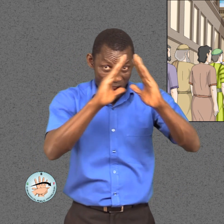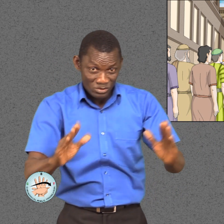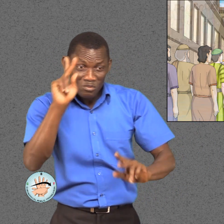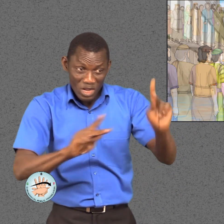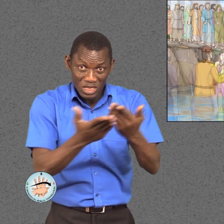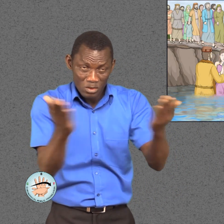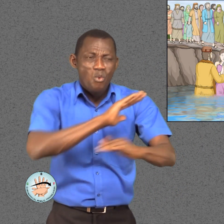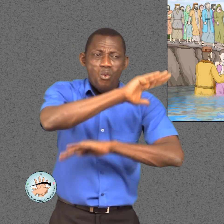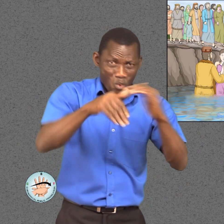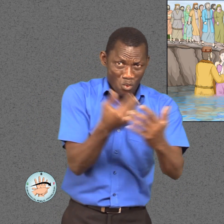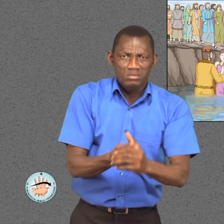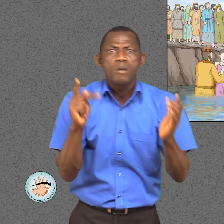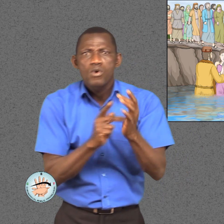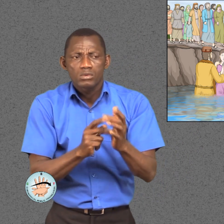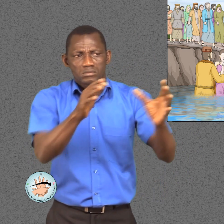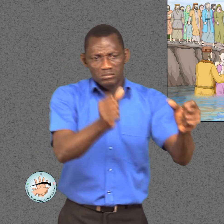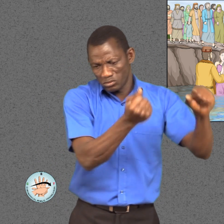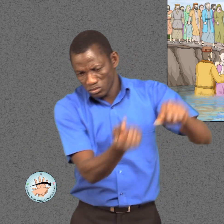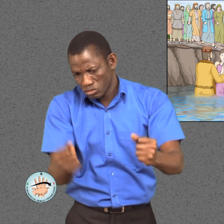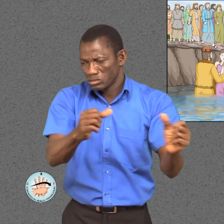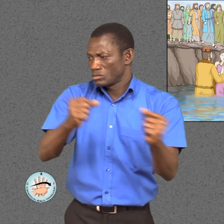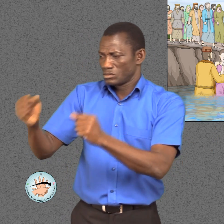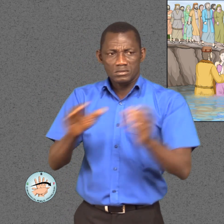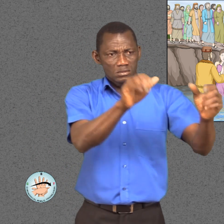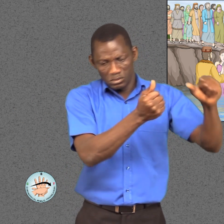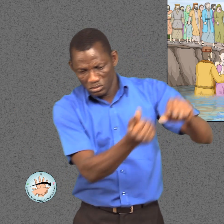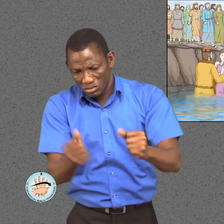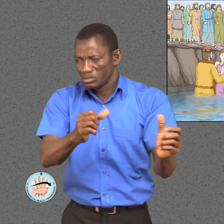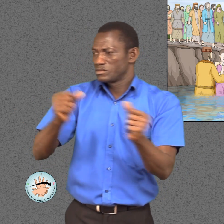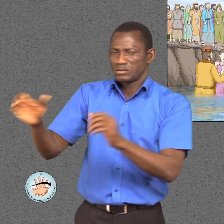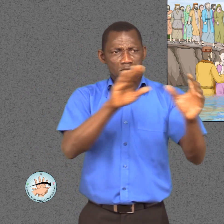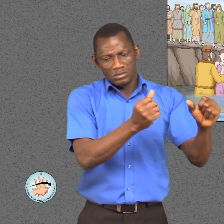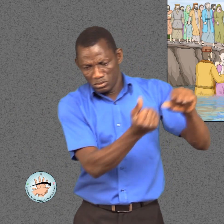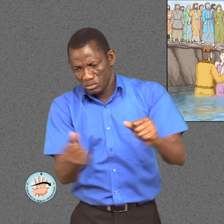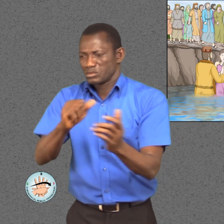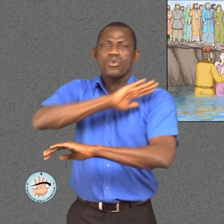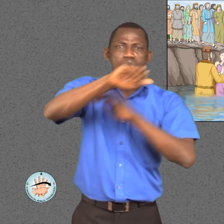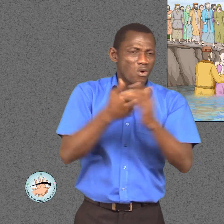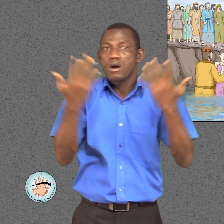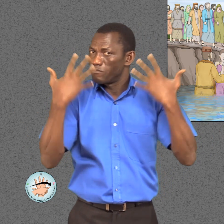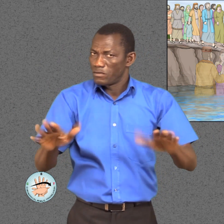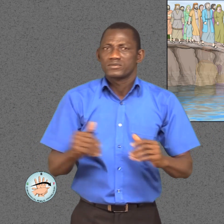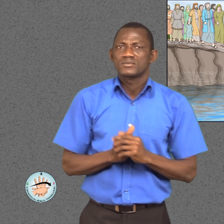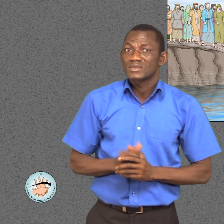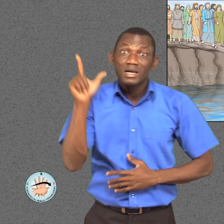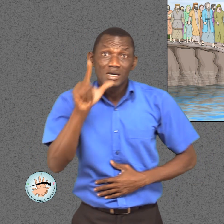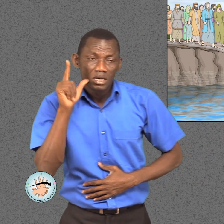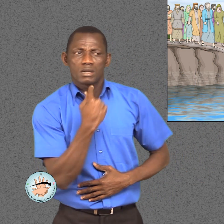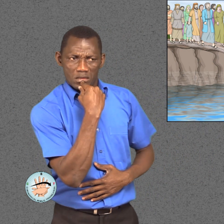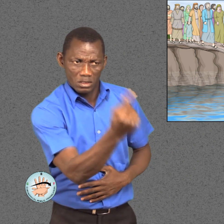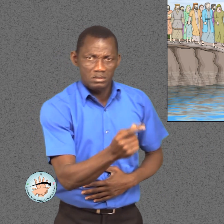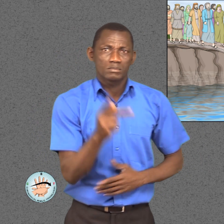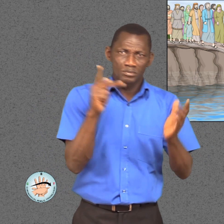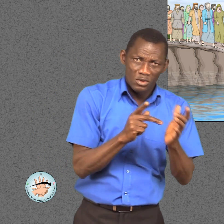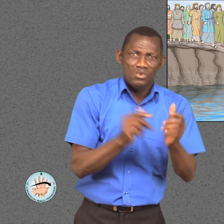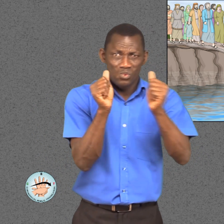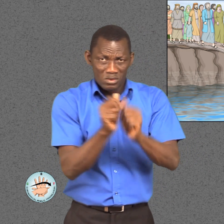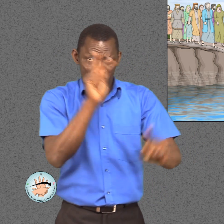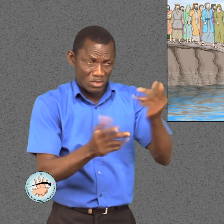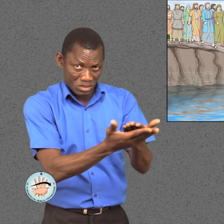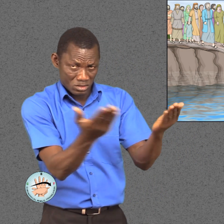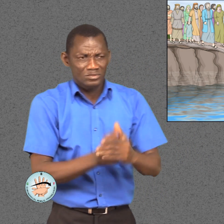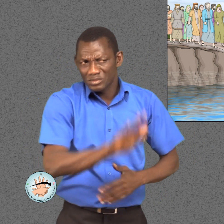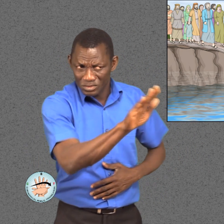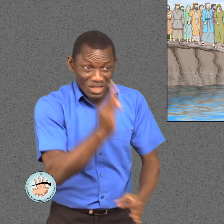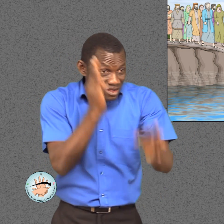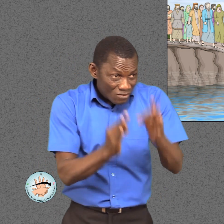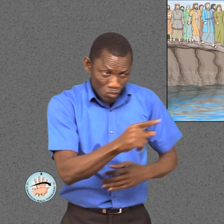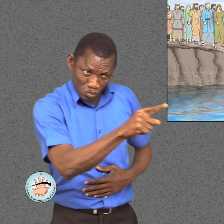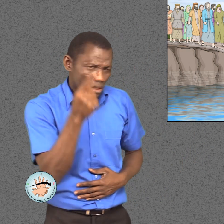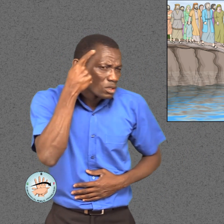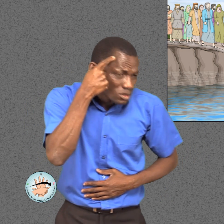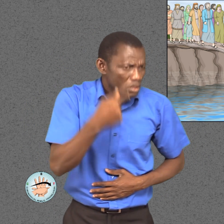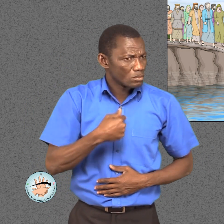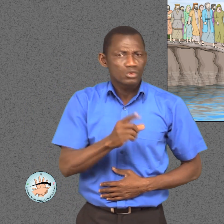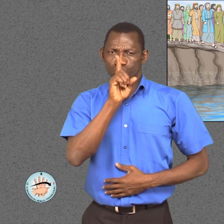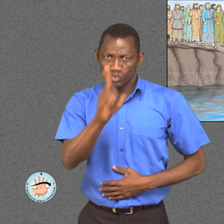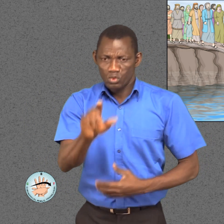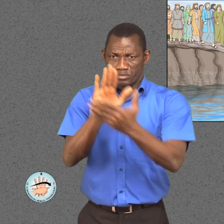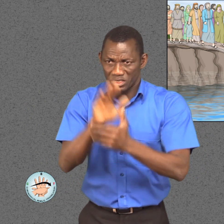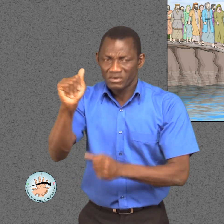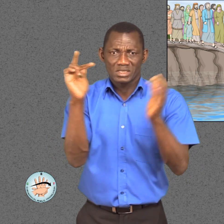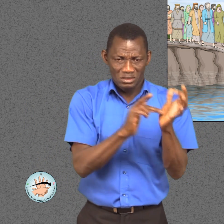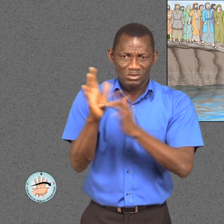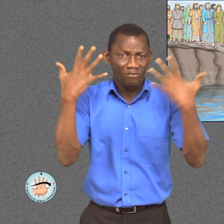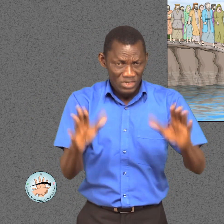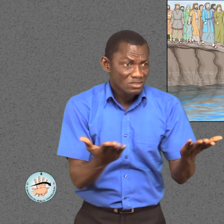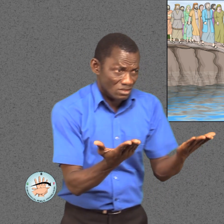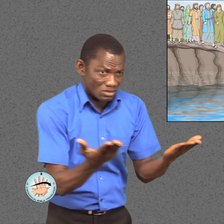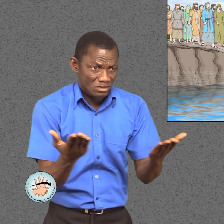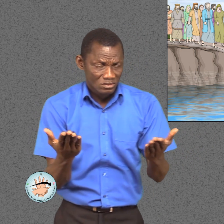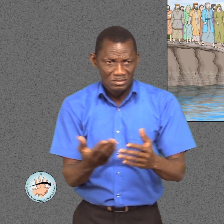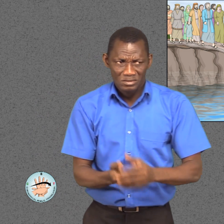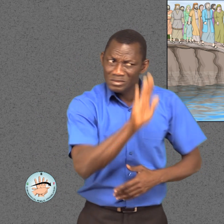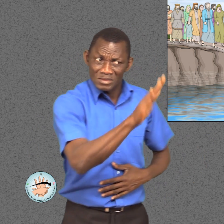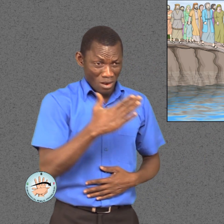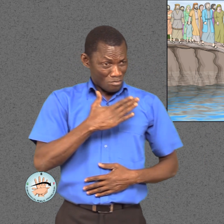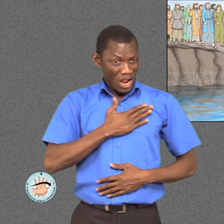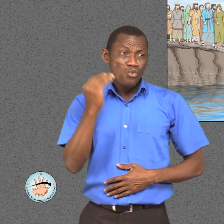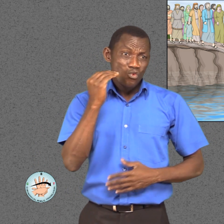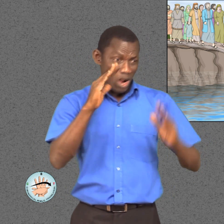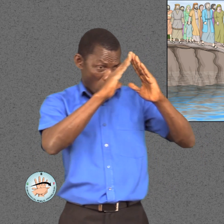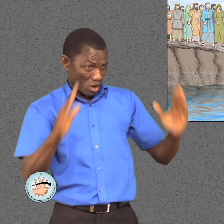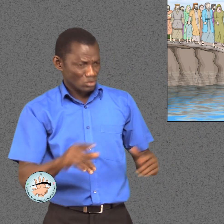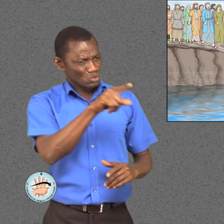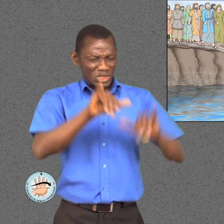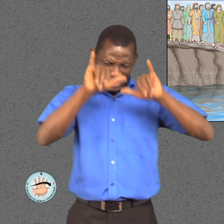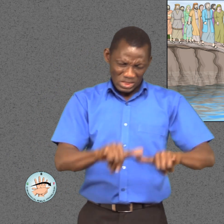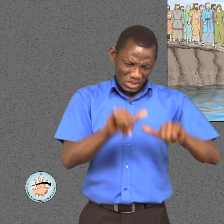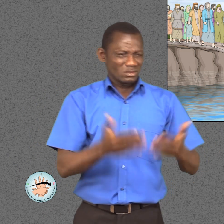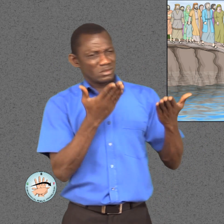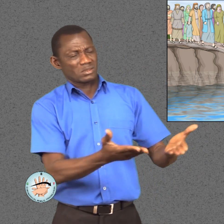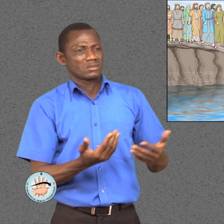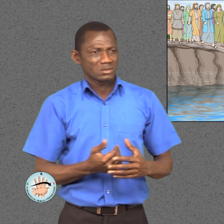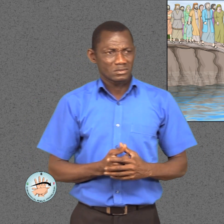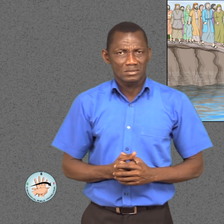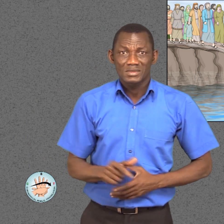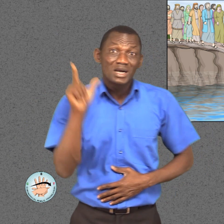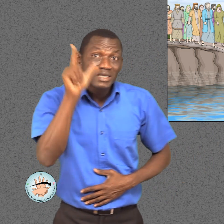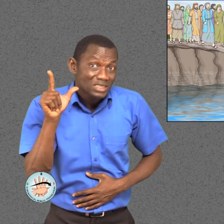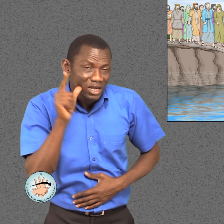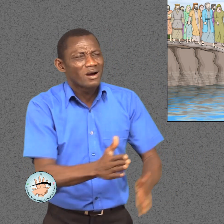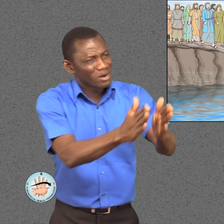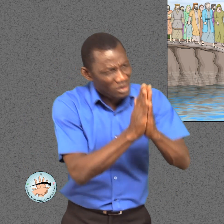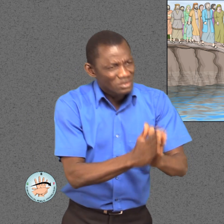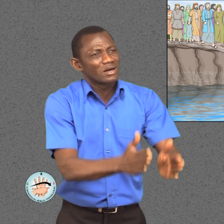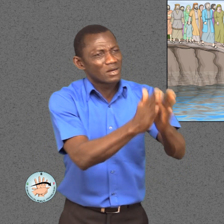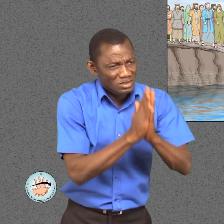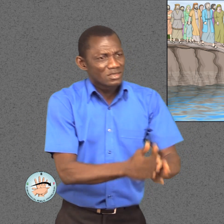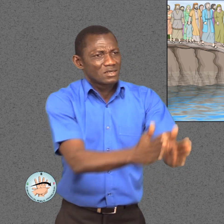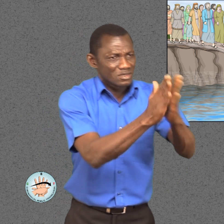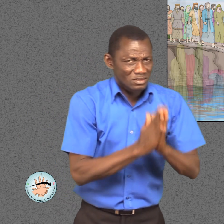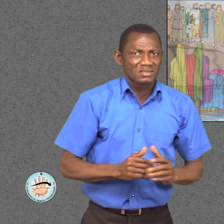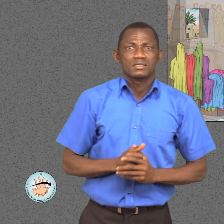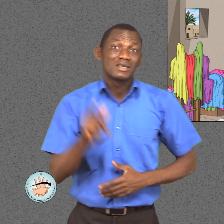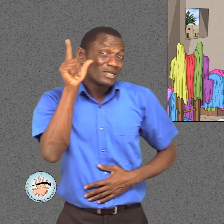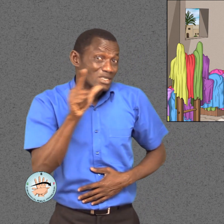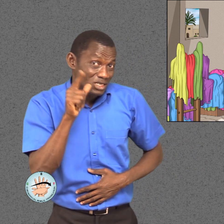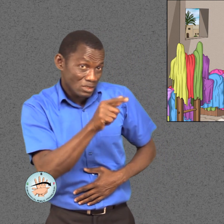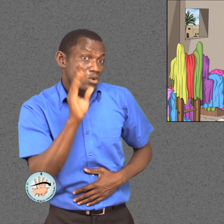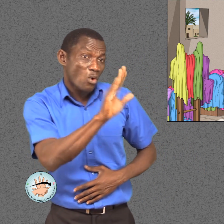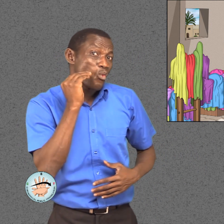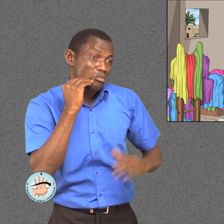And when she and her household had been baptized, she urged us, “If you consider me a believer in the Lord, come and stay at my house.”